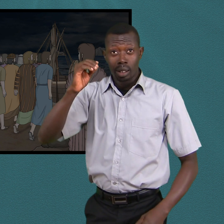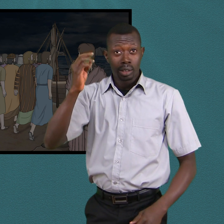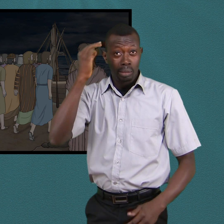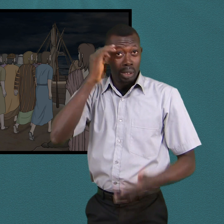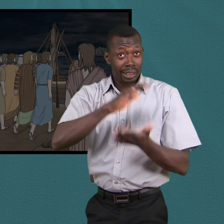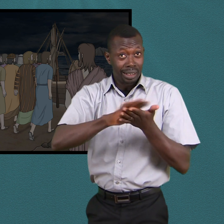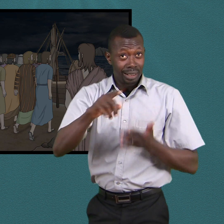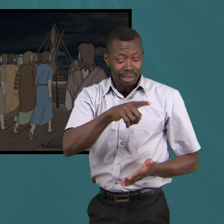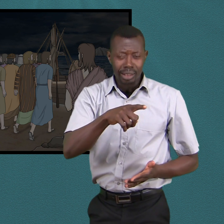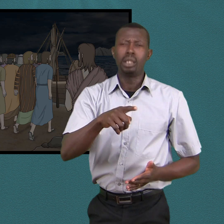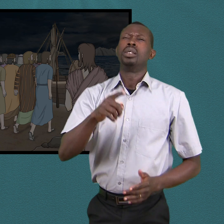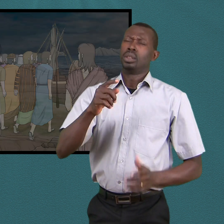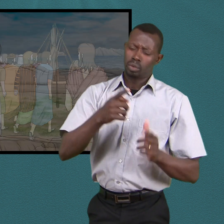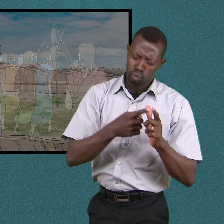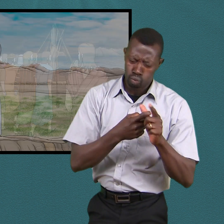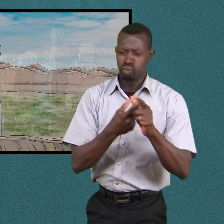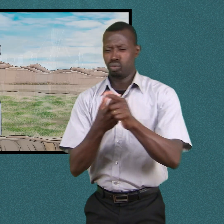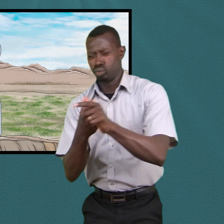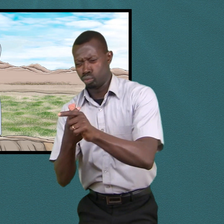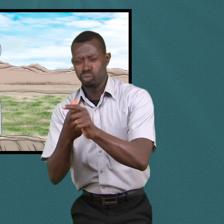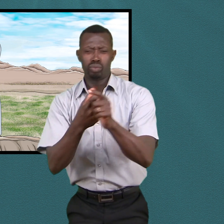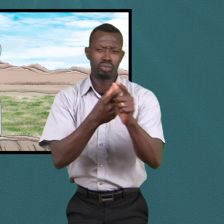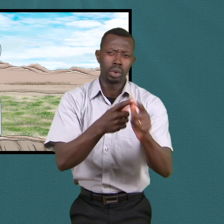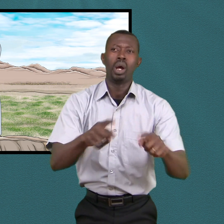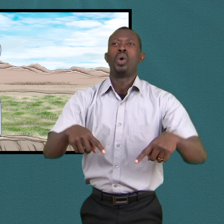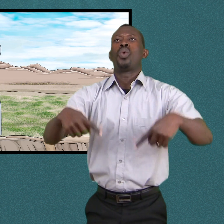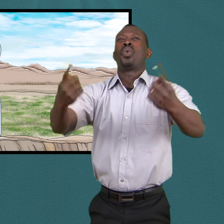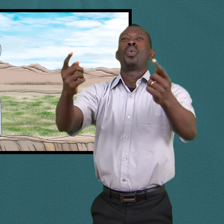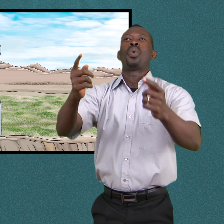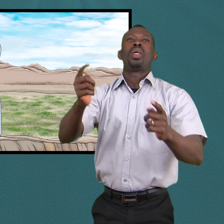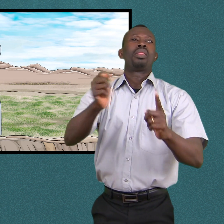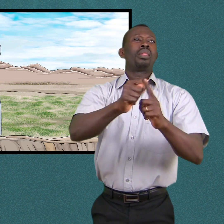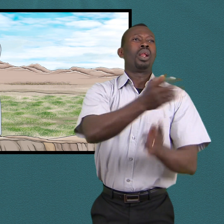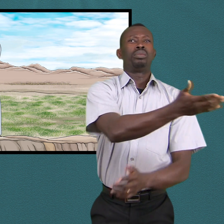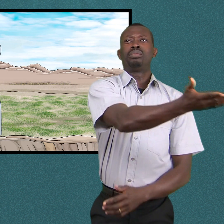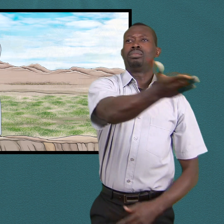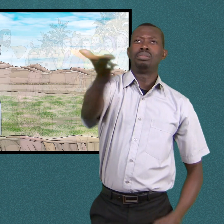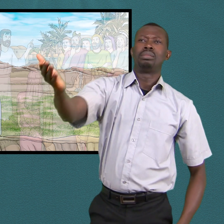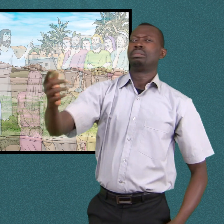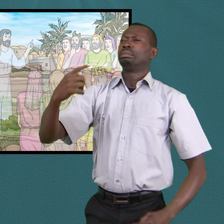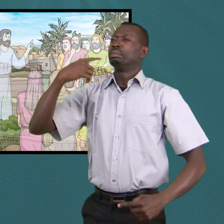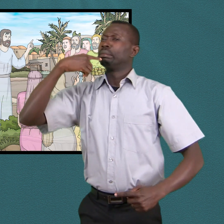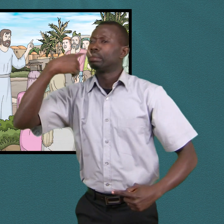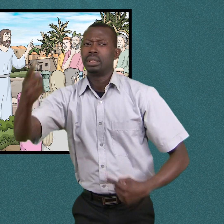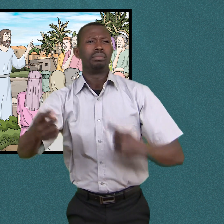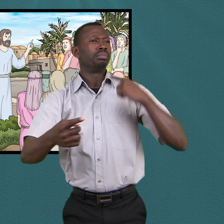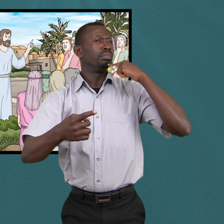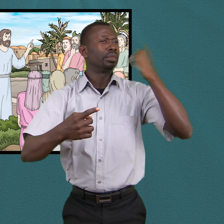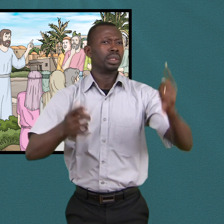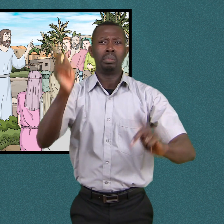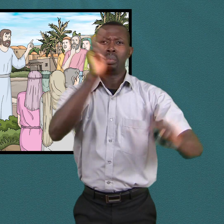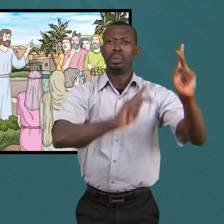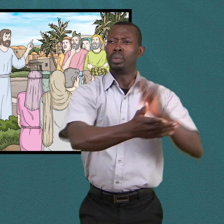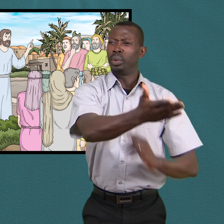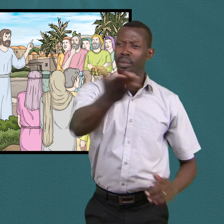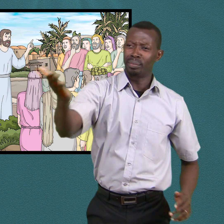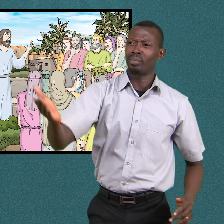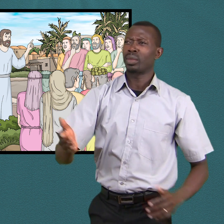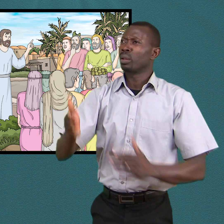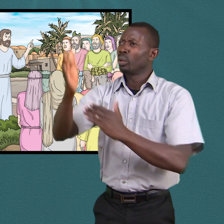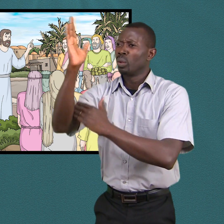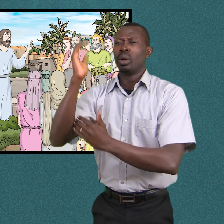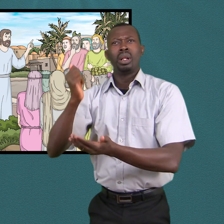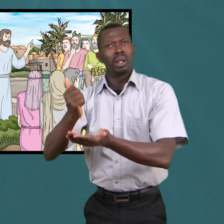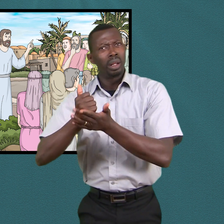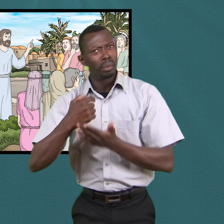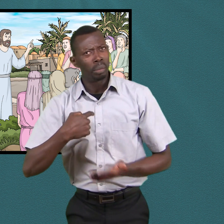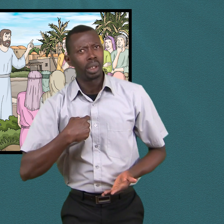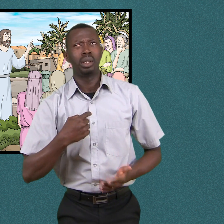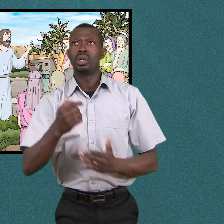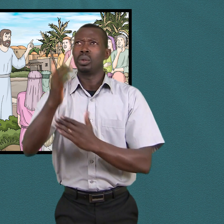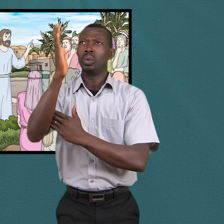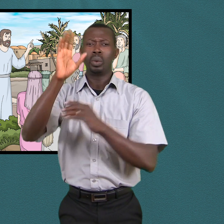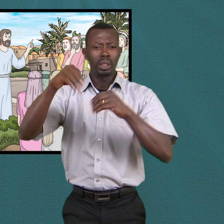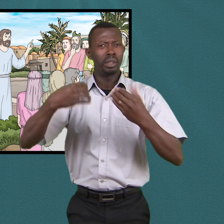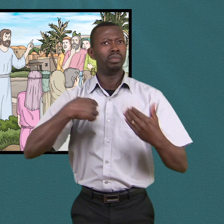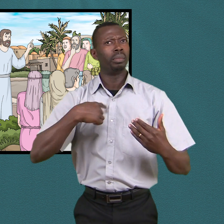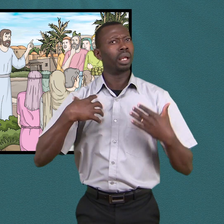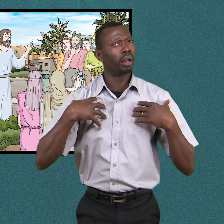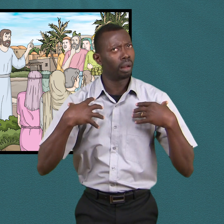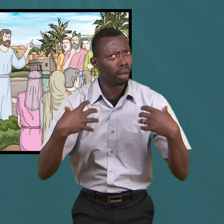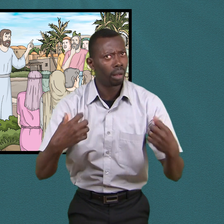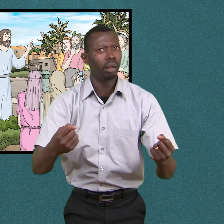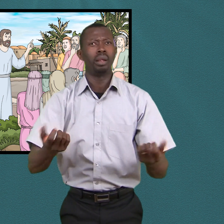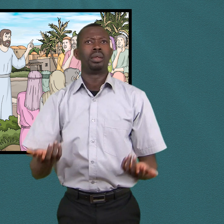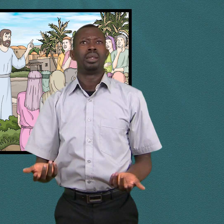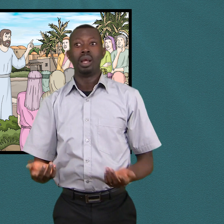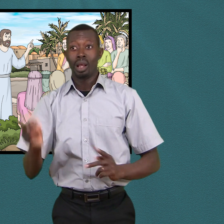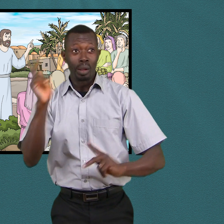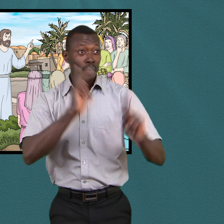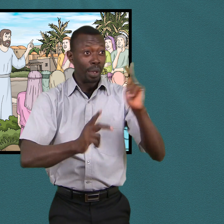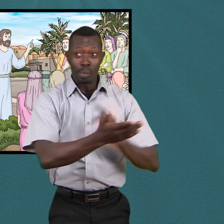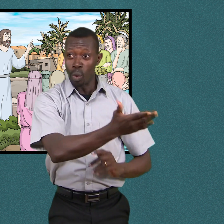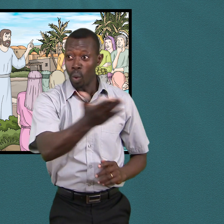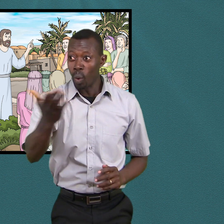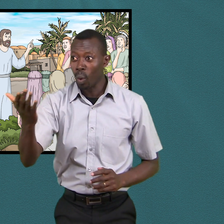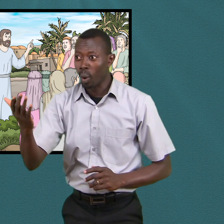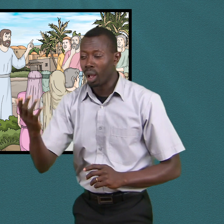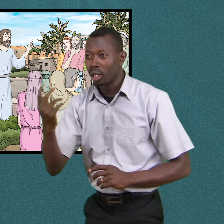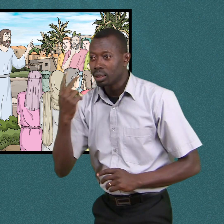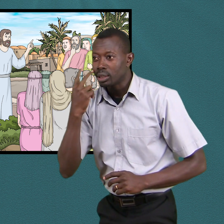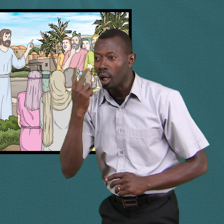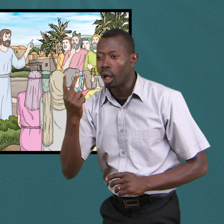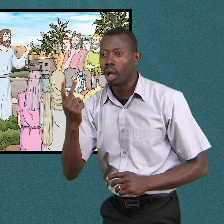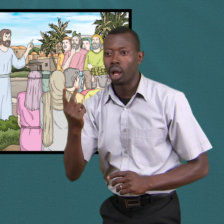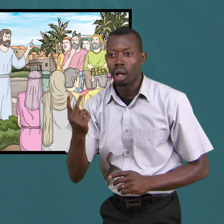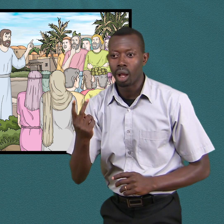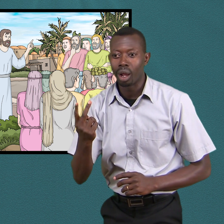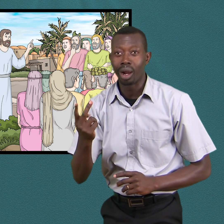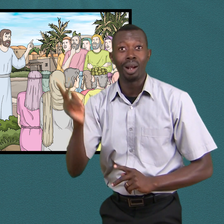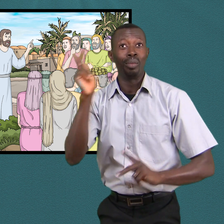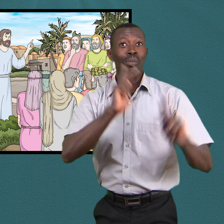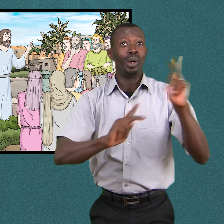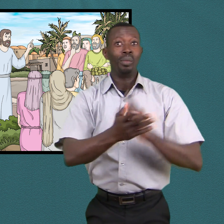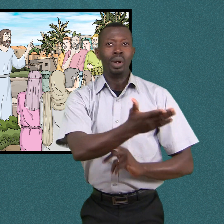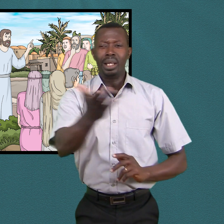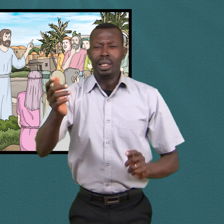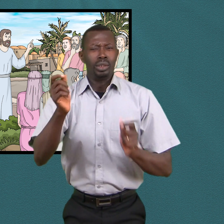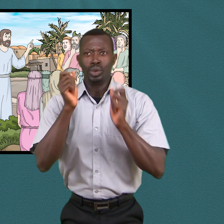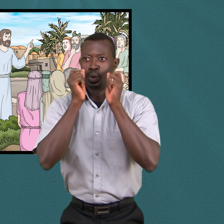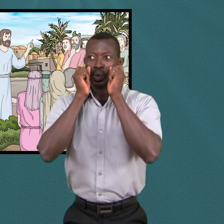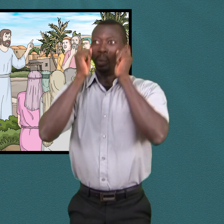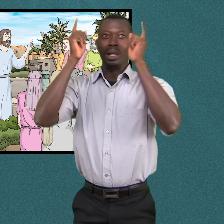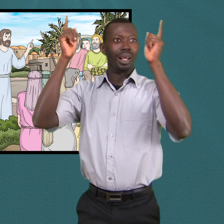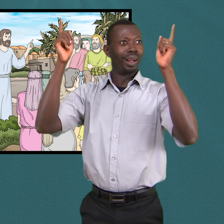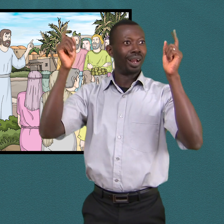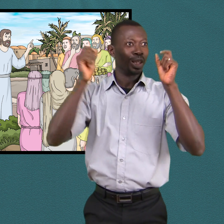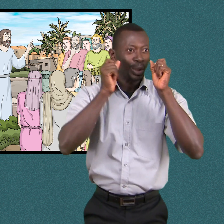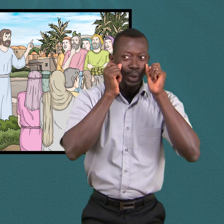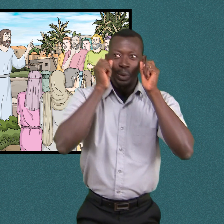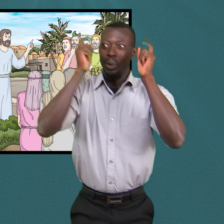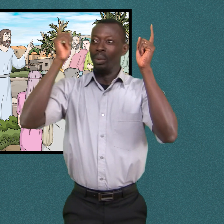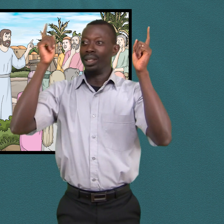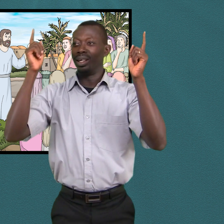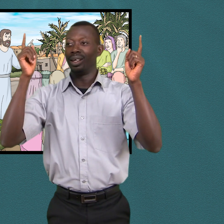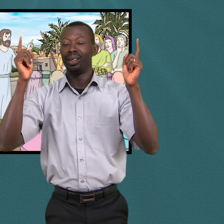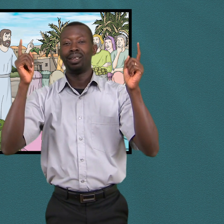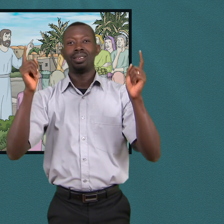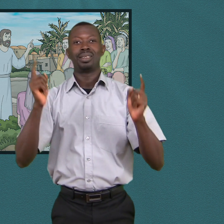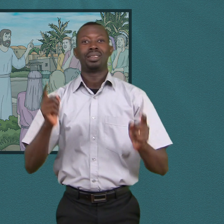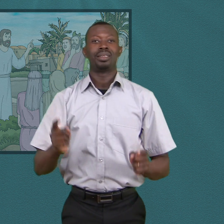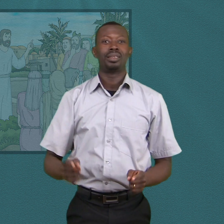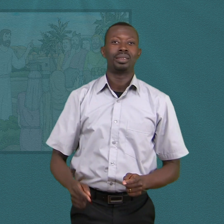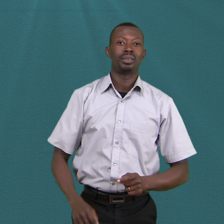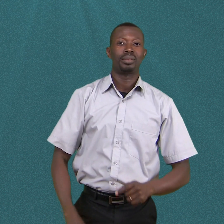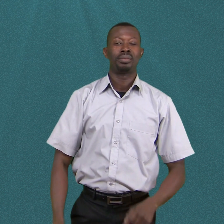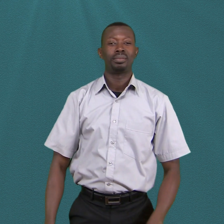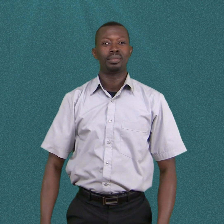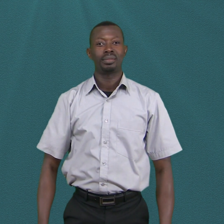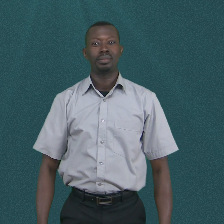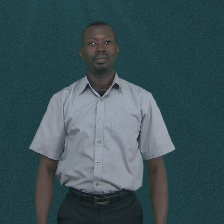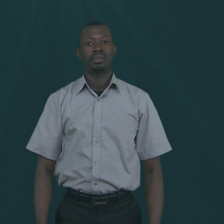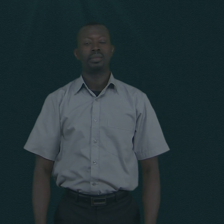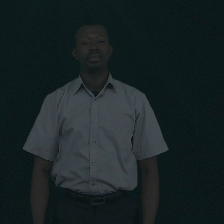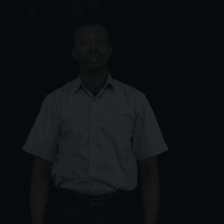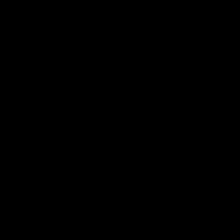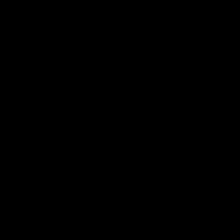So the man went away and began to proclaim throughout the Decapolis how much Jesus had done for him. And everyone was amazed.